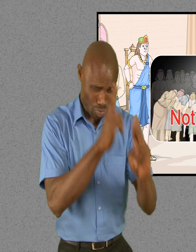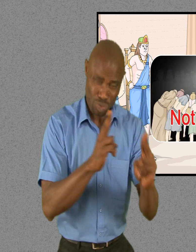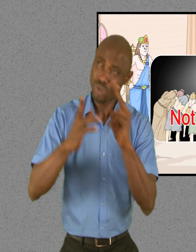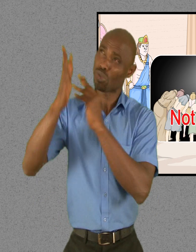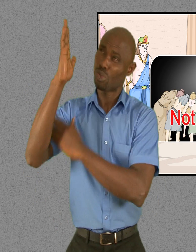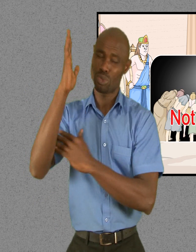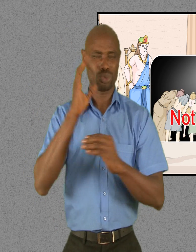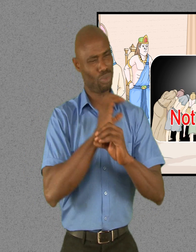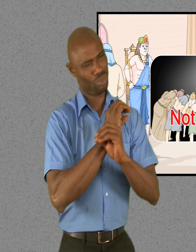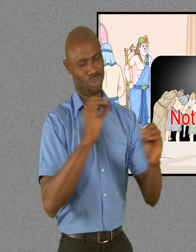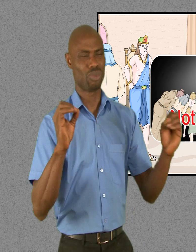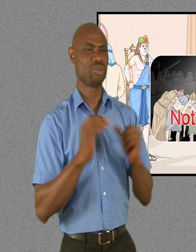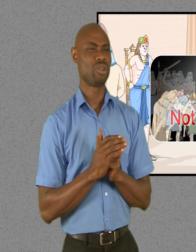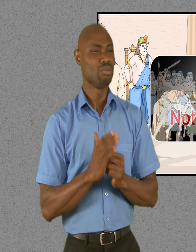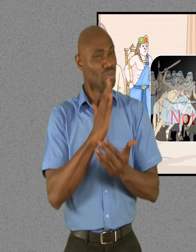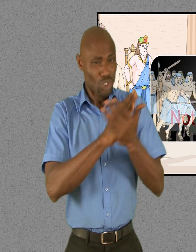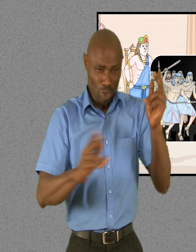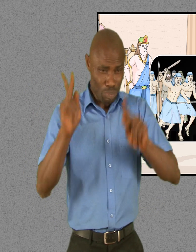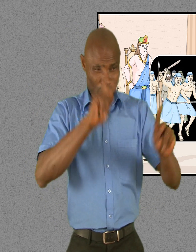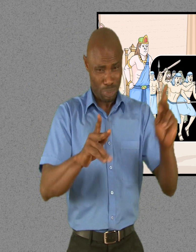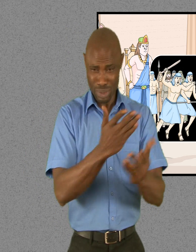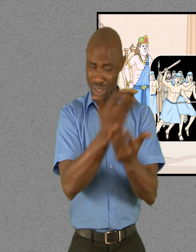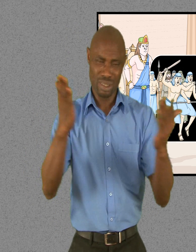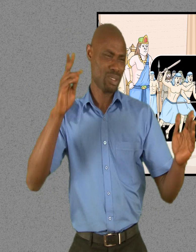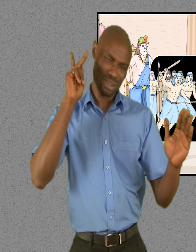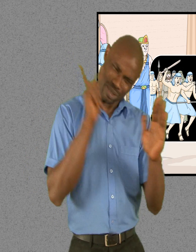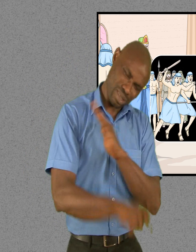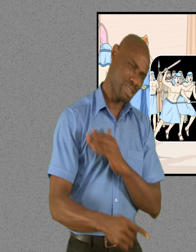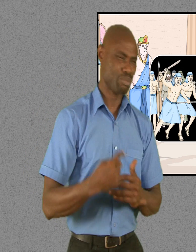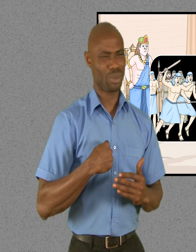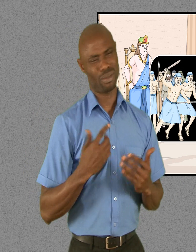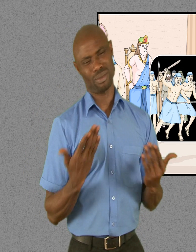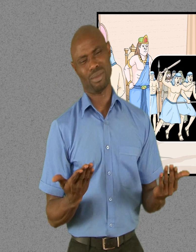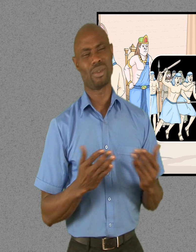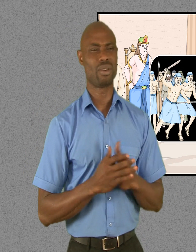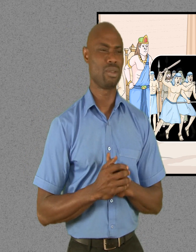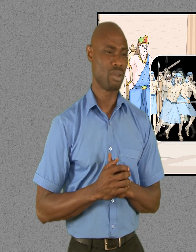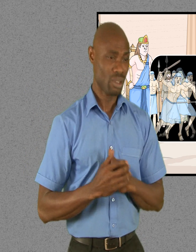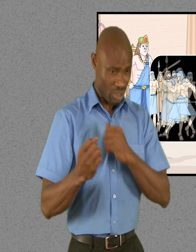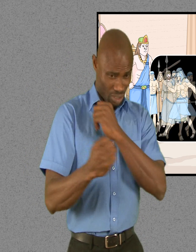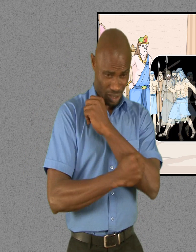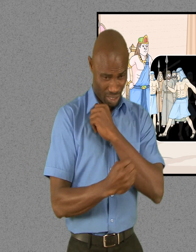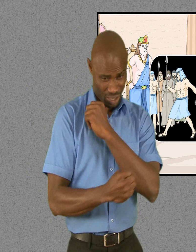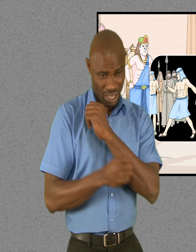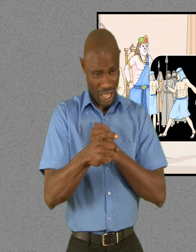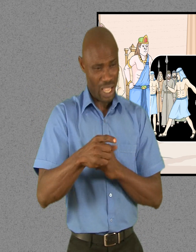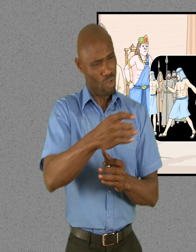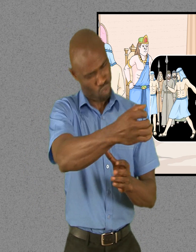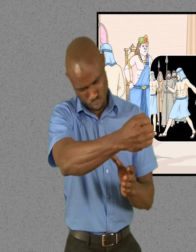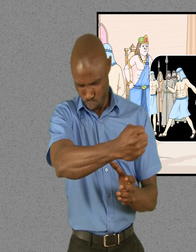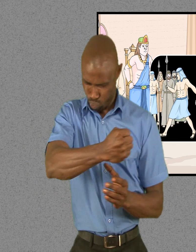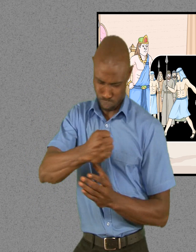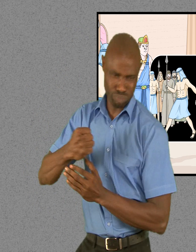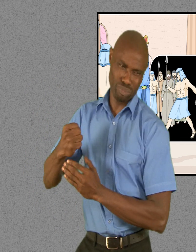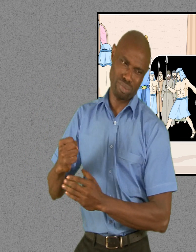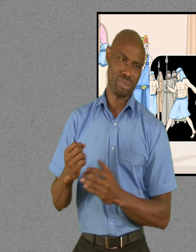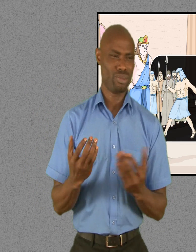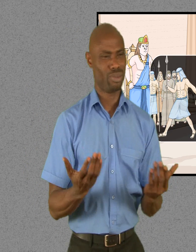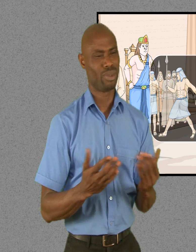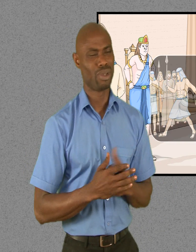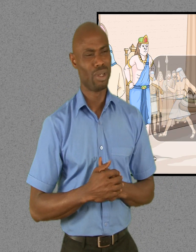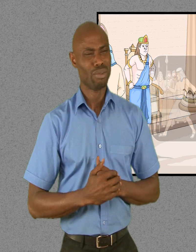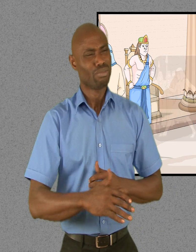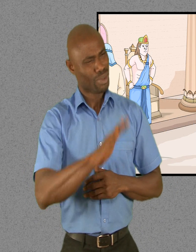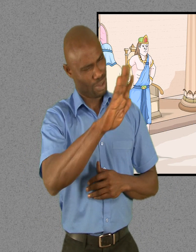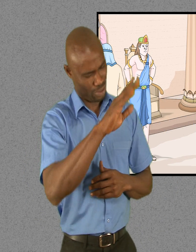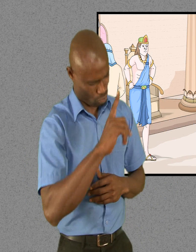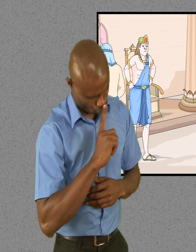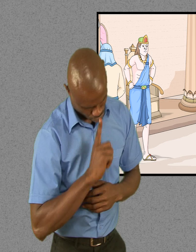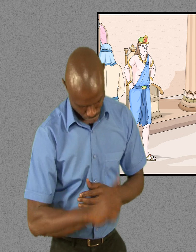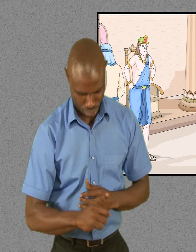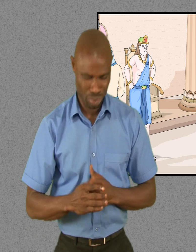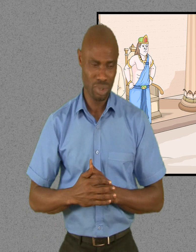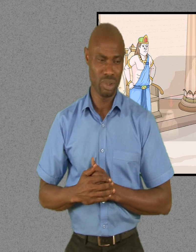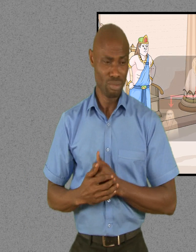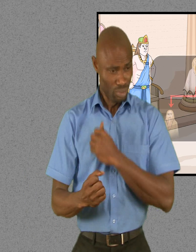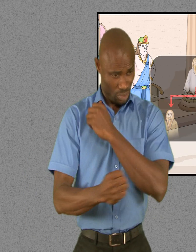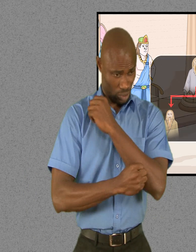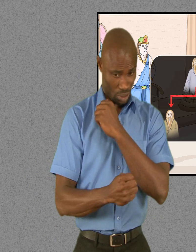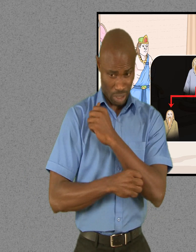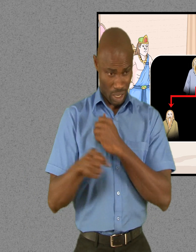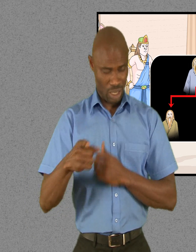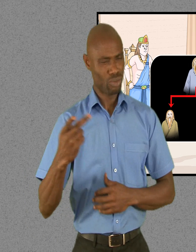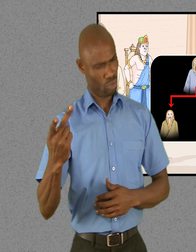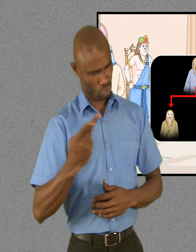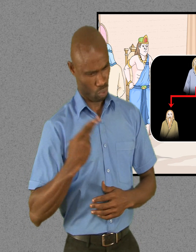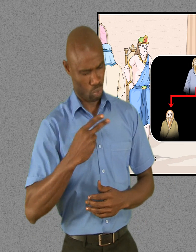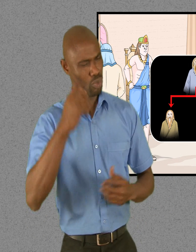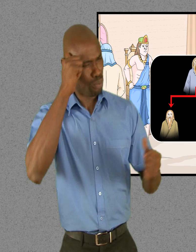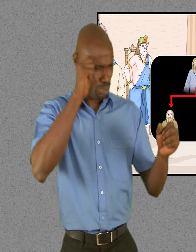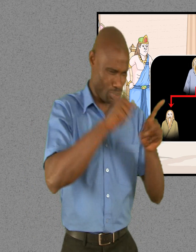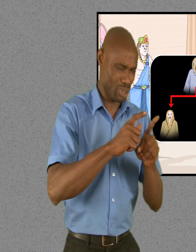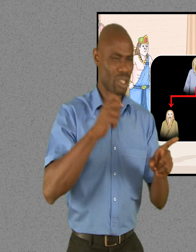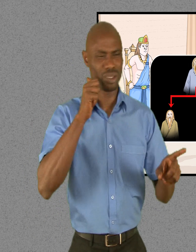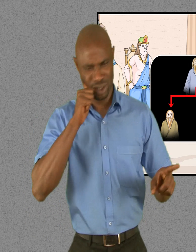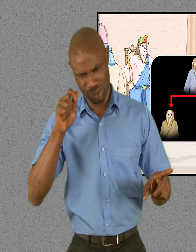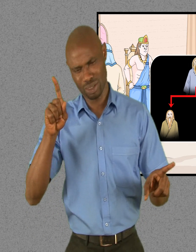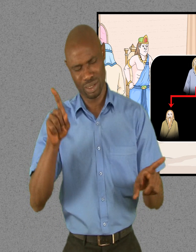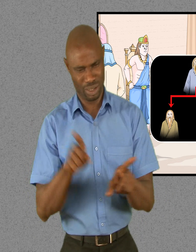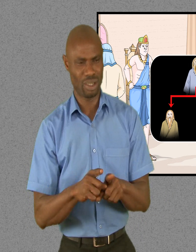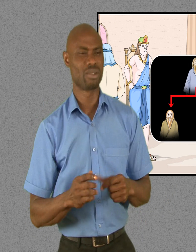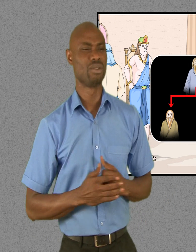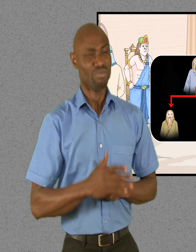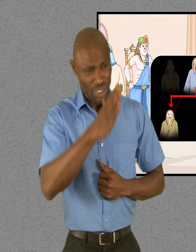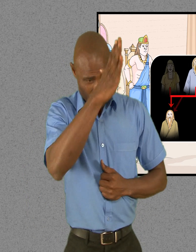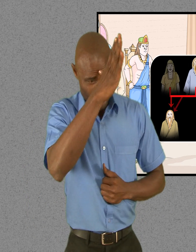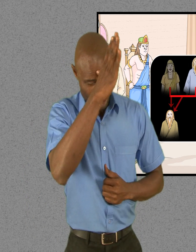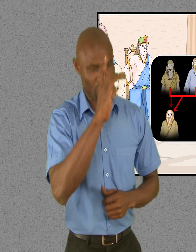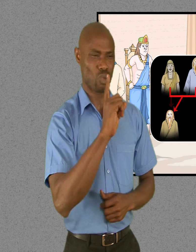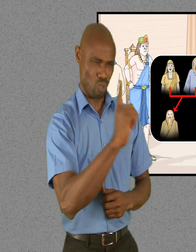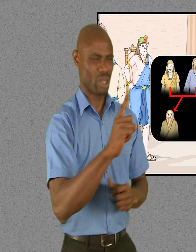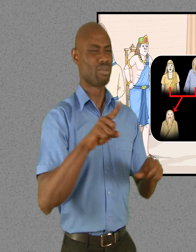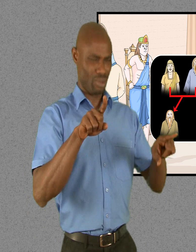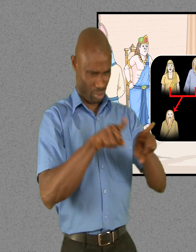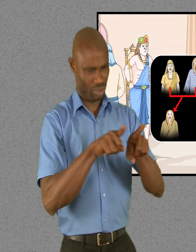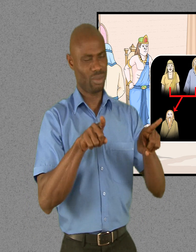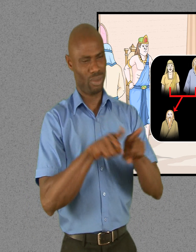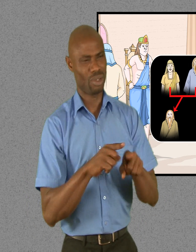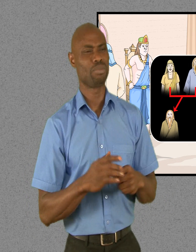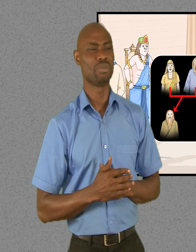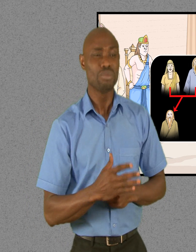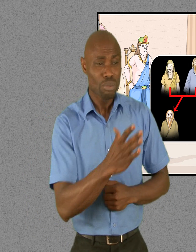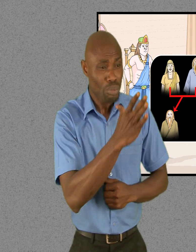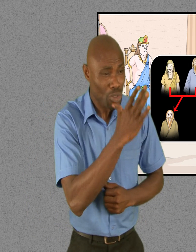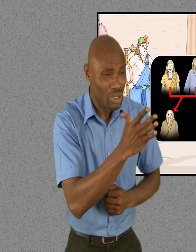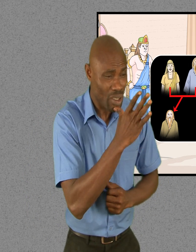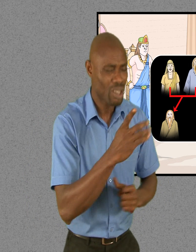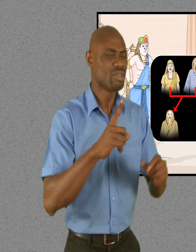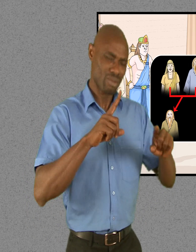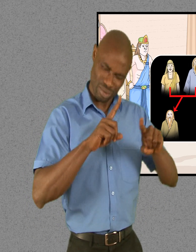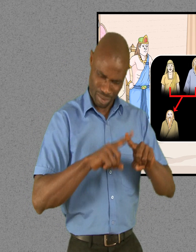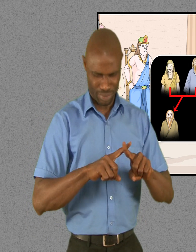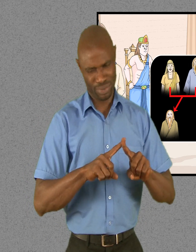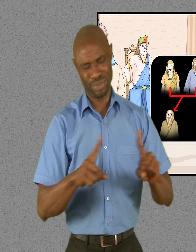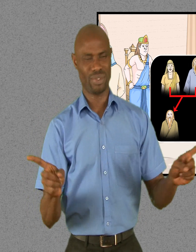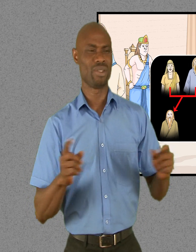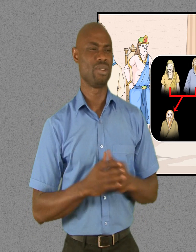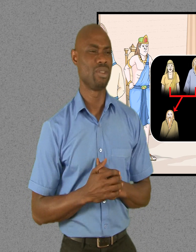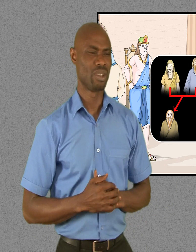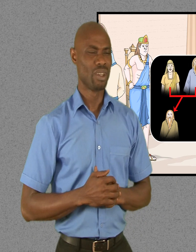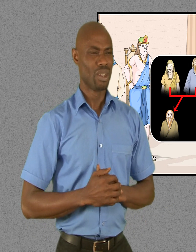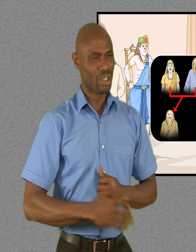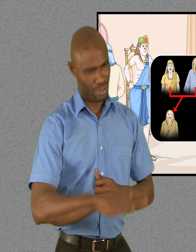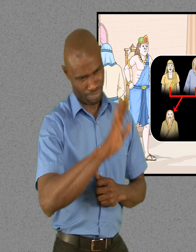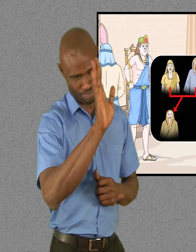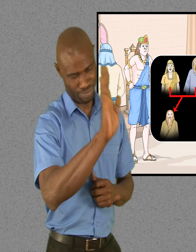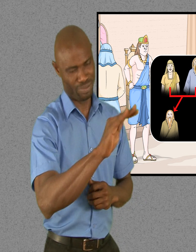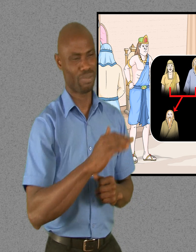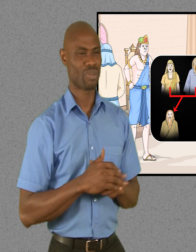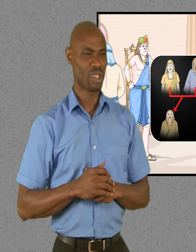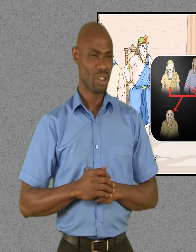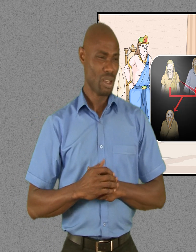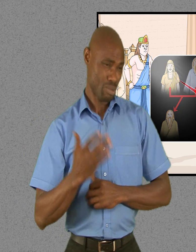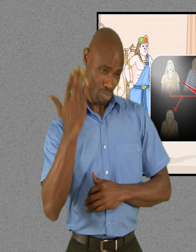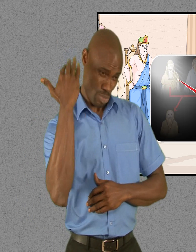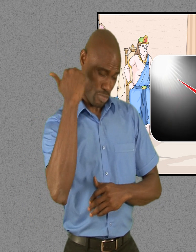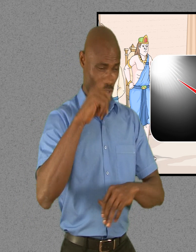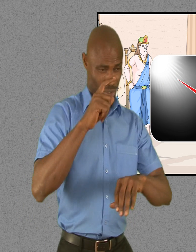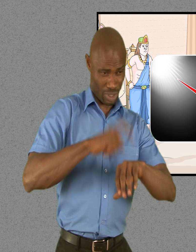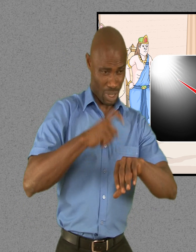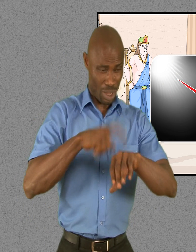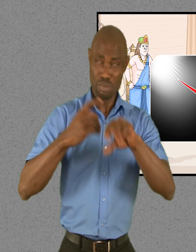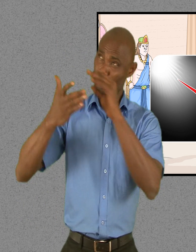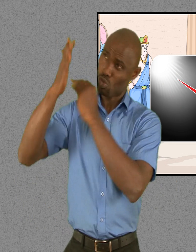They will kill me on account of my wife.’ Besides, she really is my sister, the daughter of my father—though not the daughter of my mother—and she became my wife.